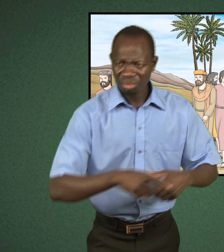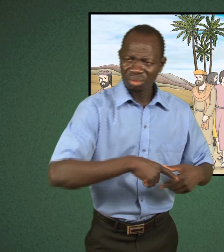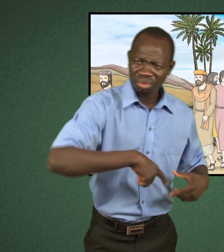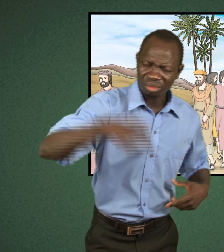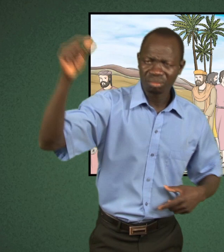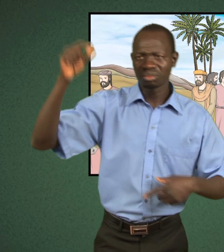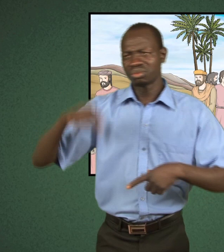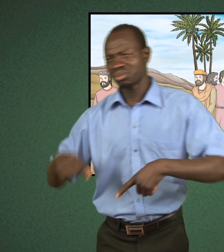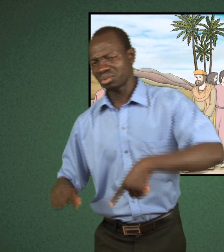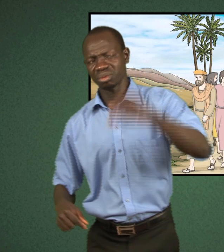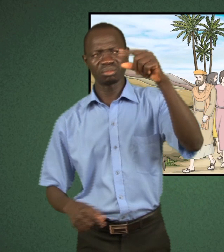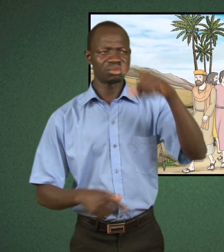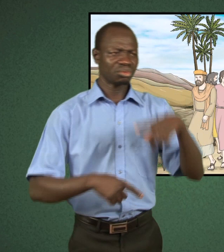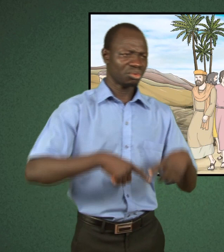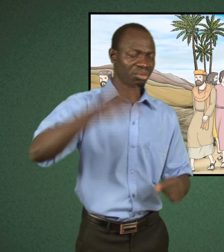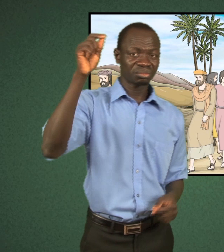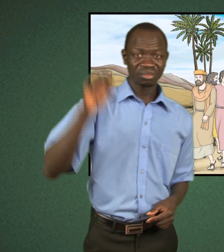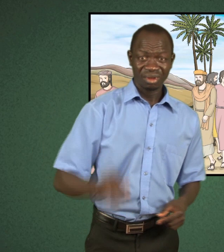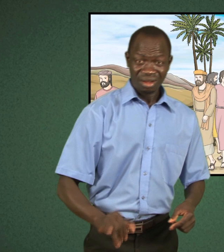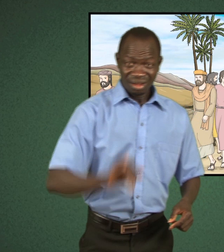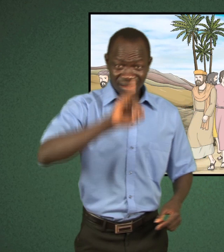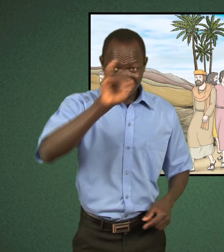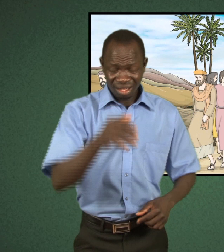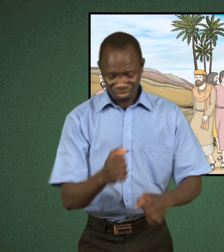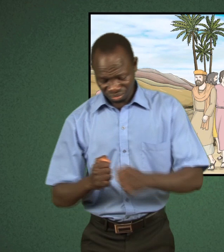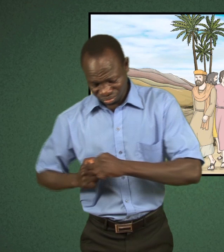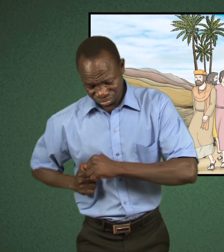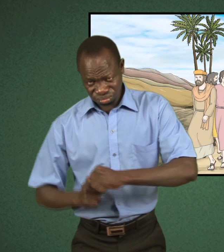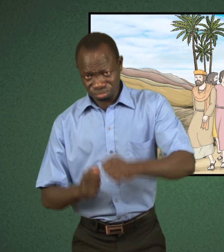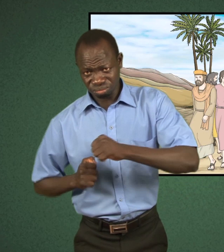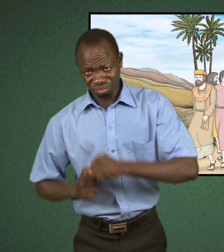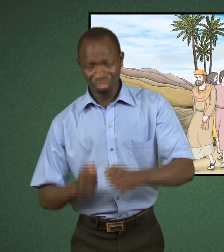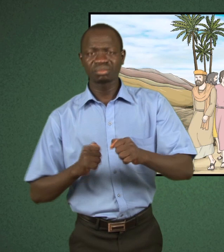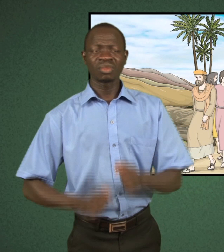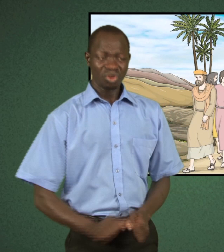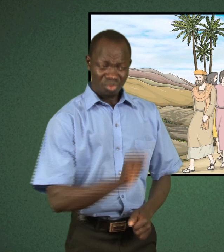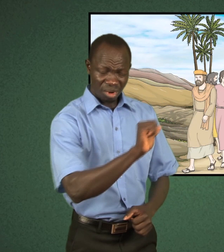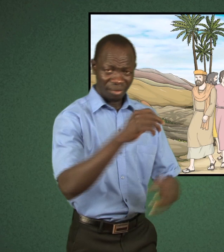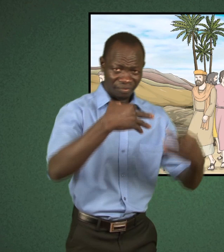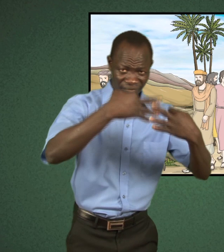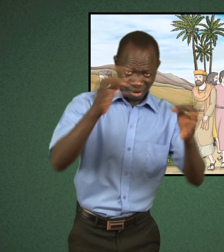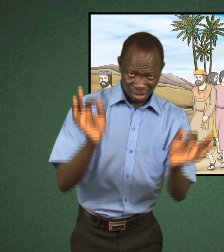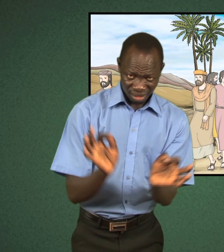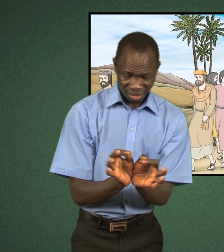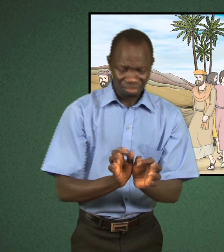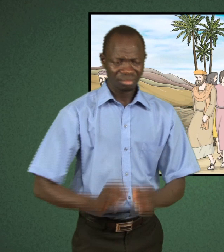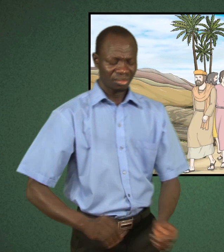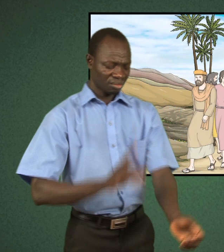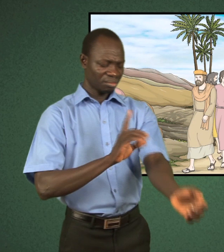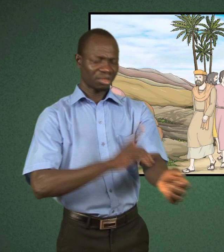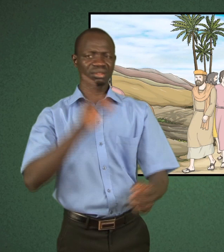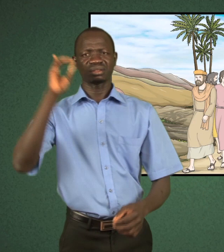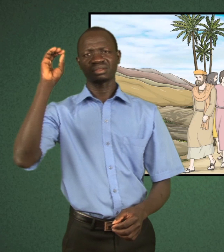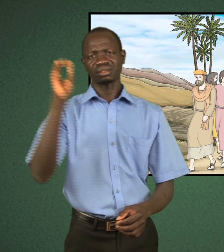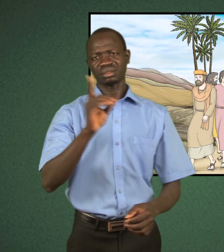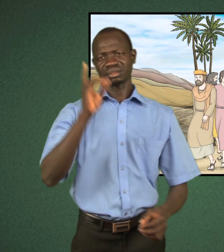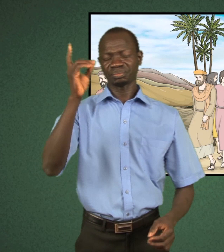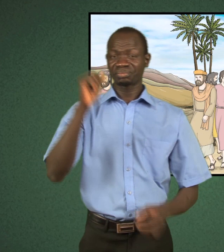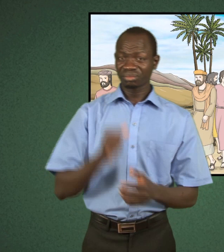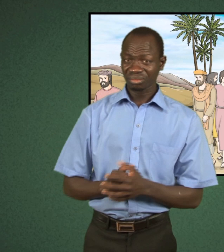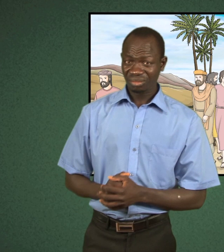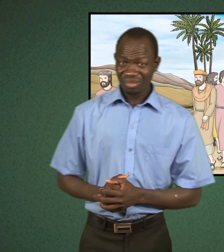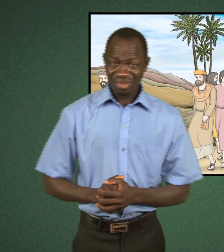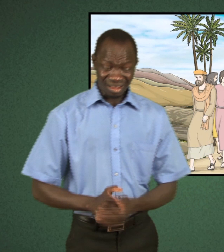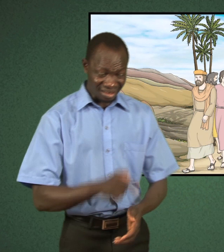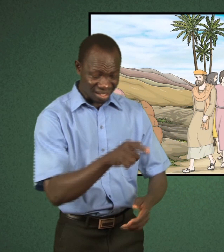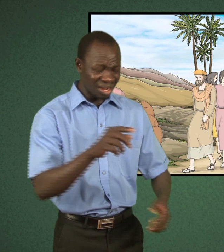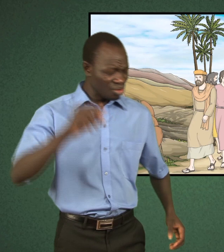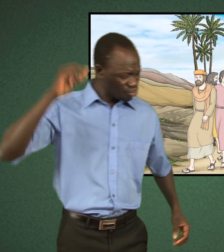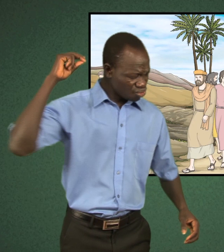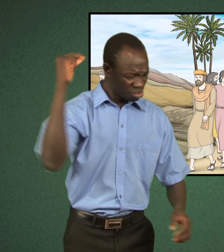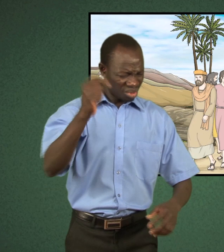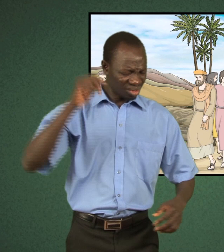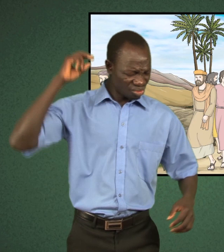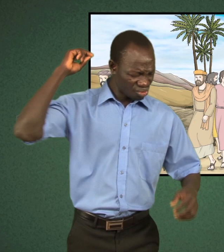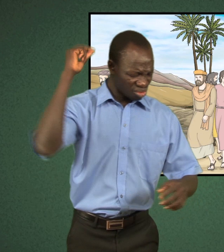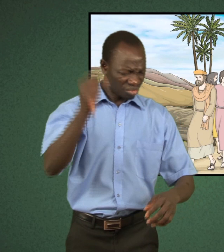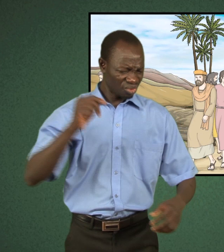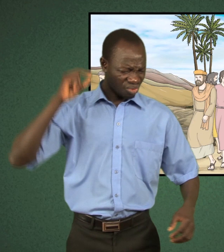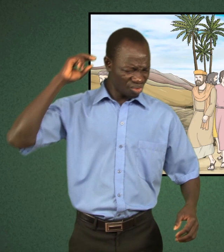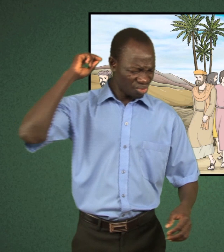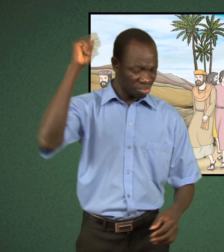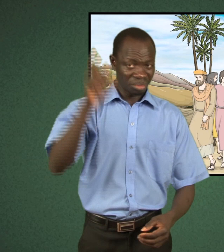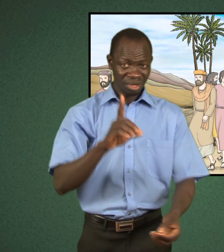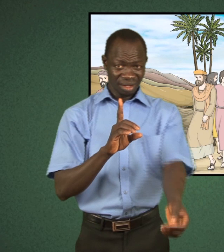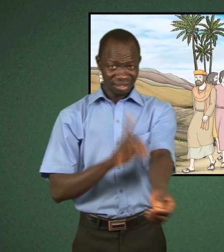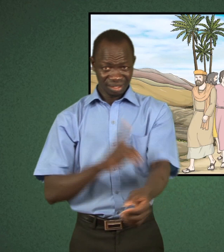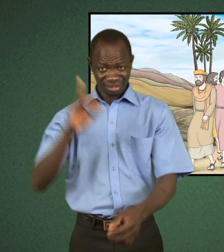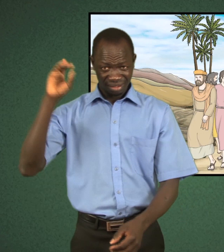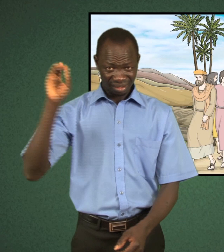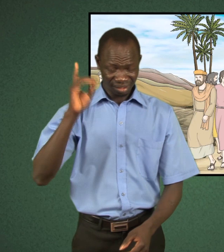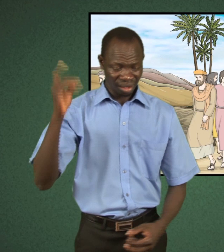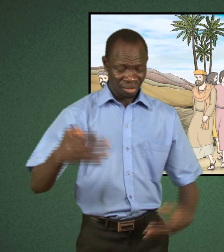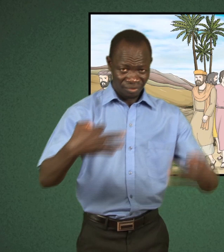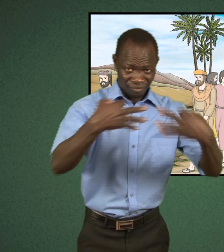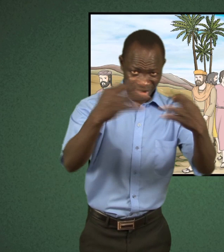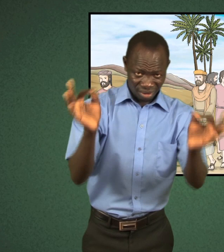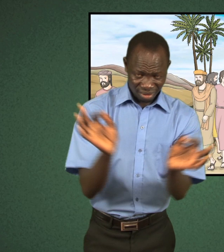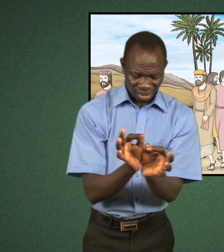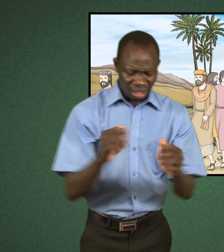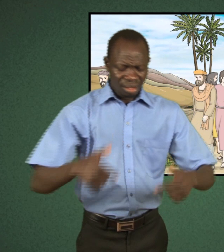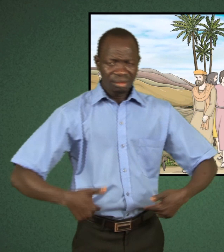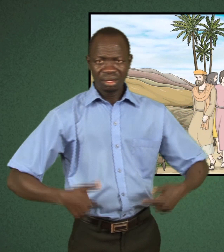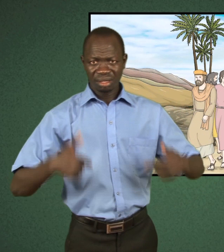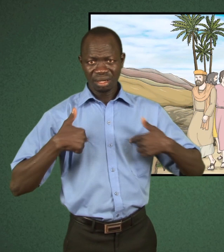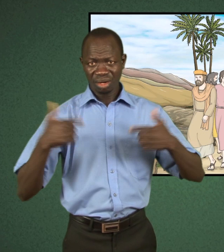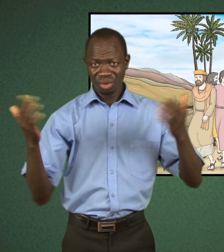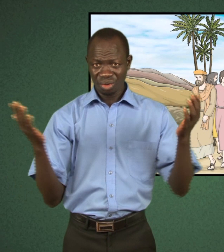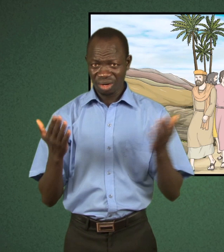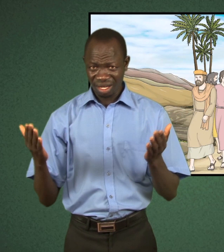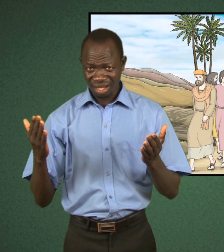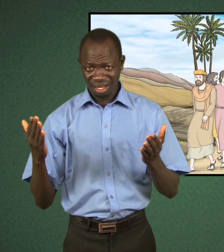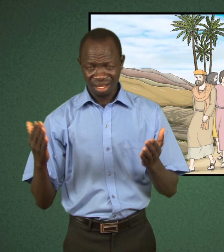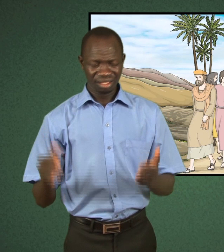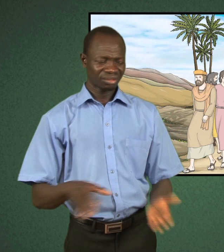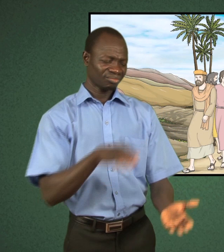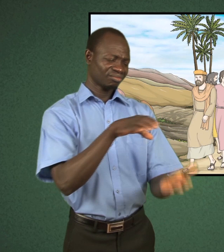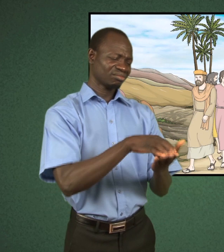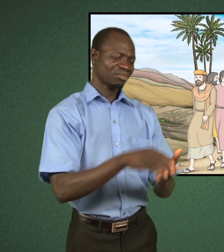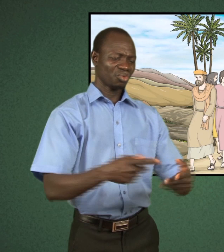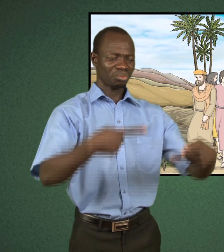And everyone went to his own town to register.